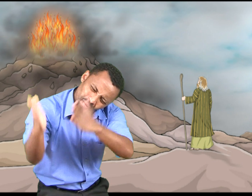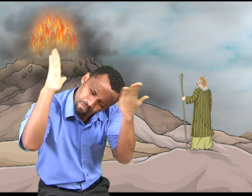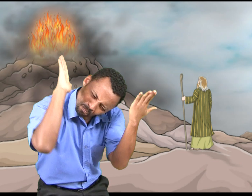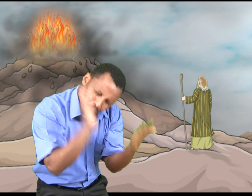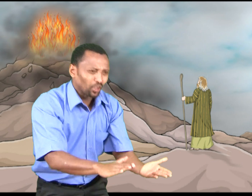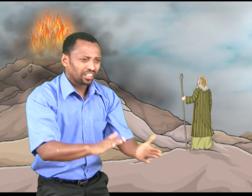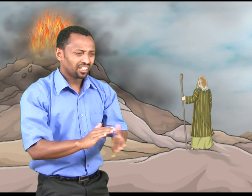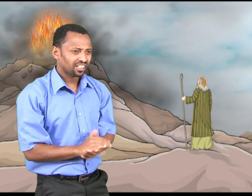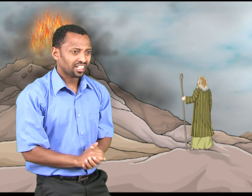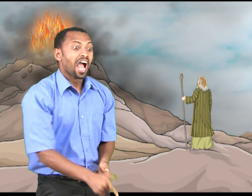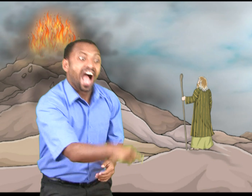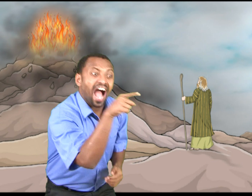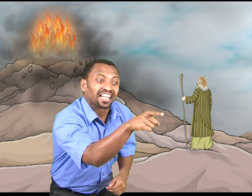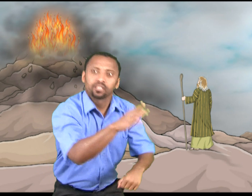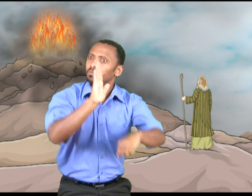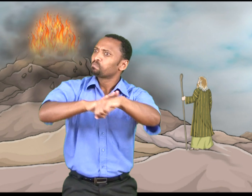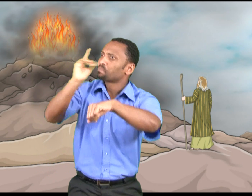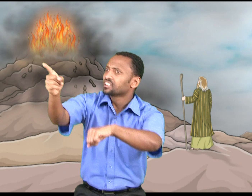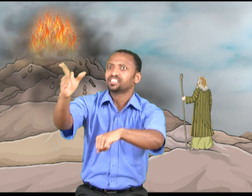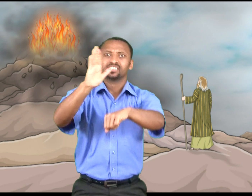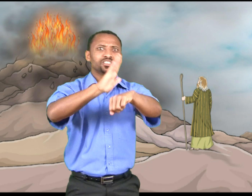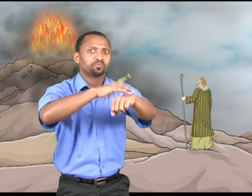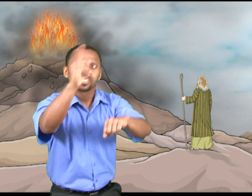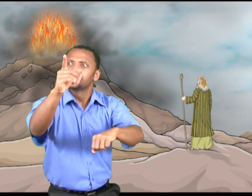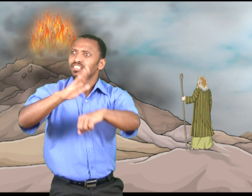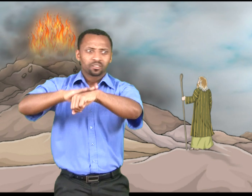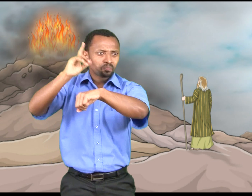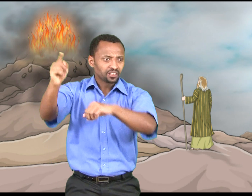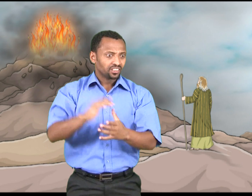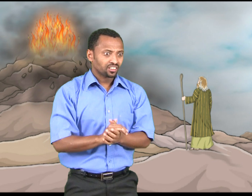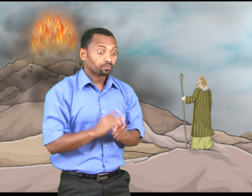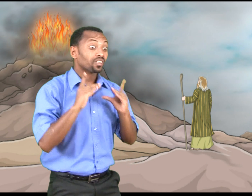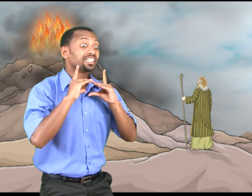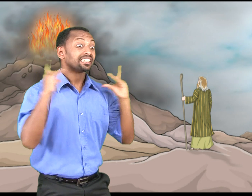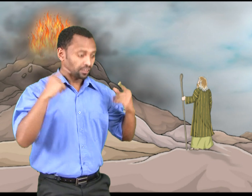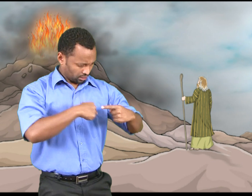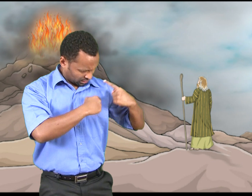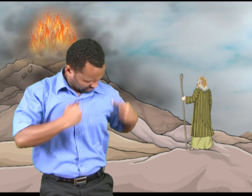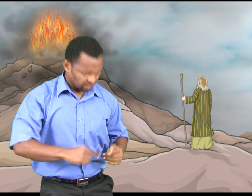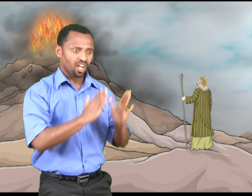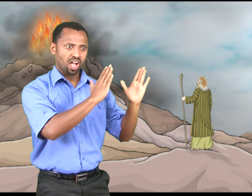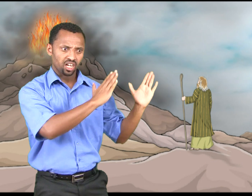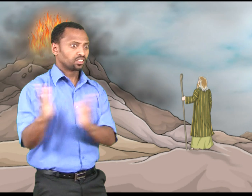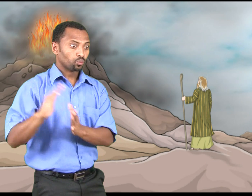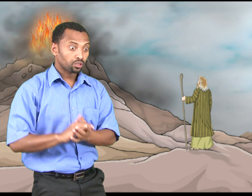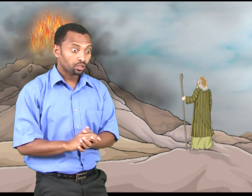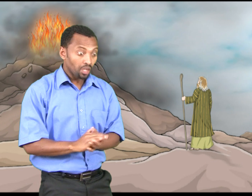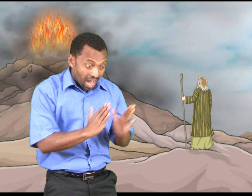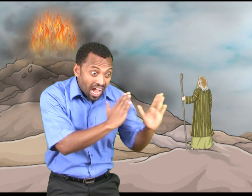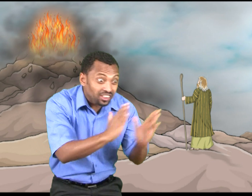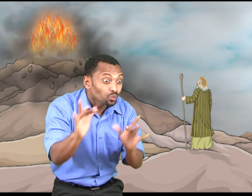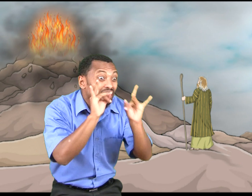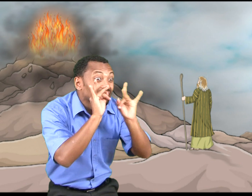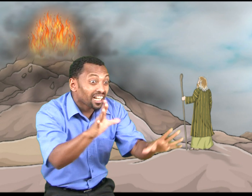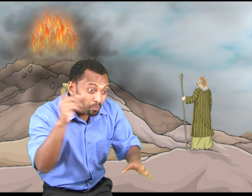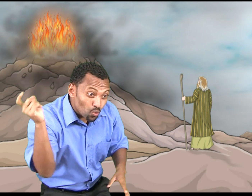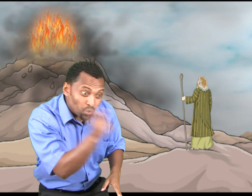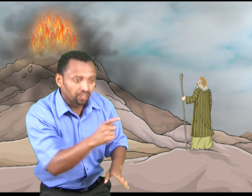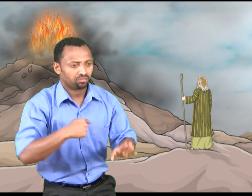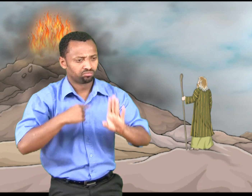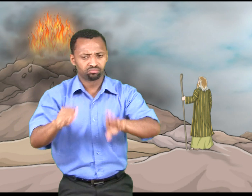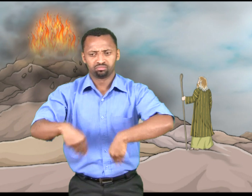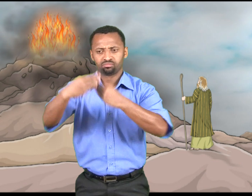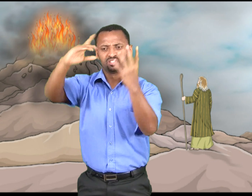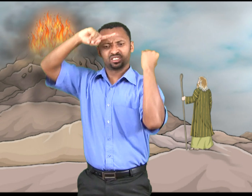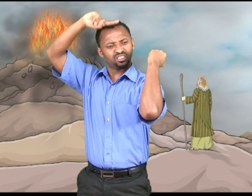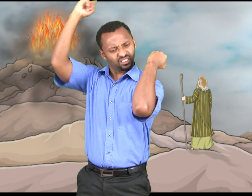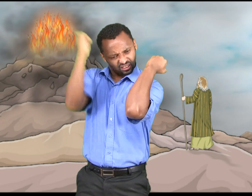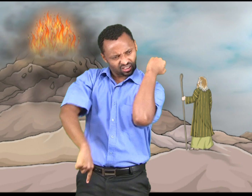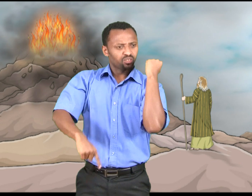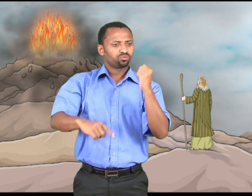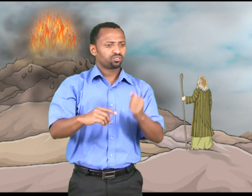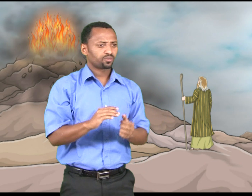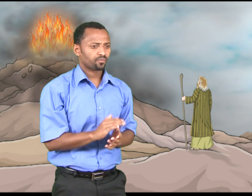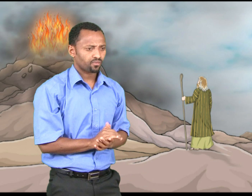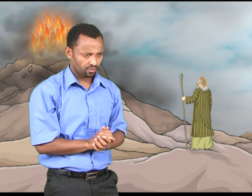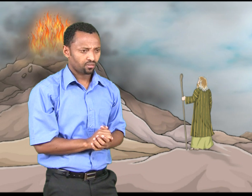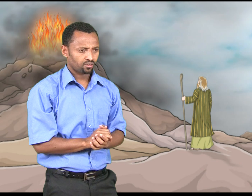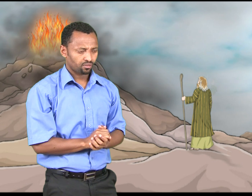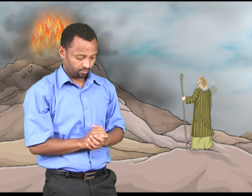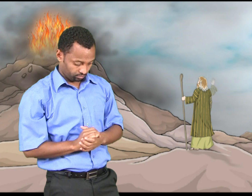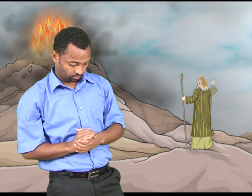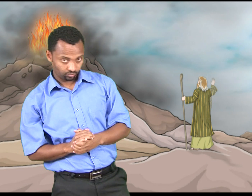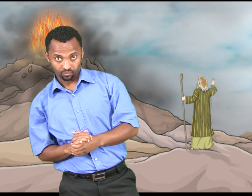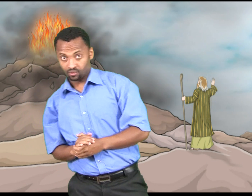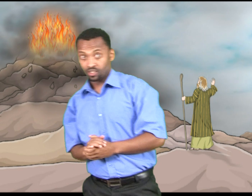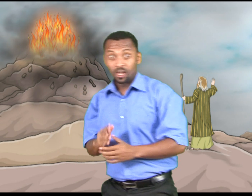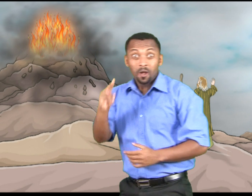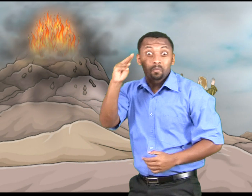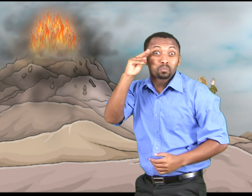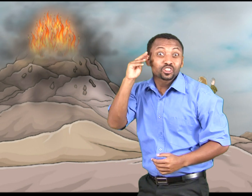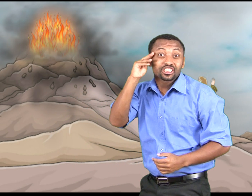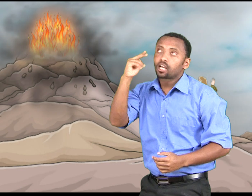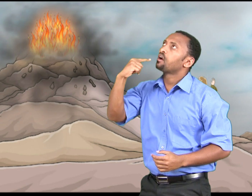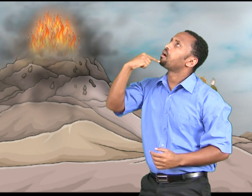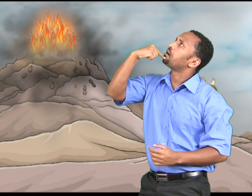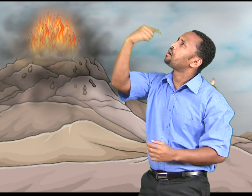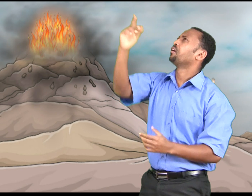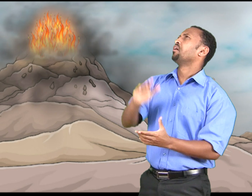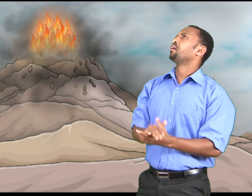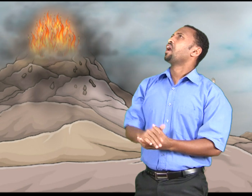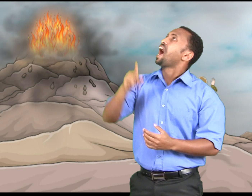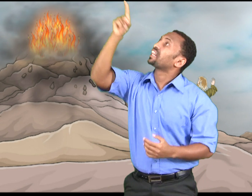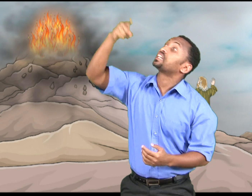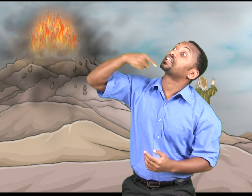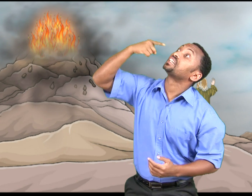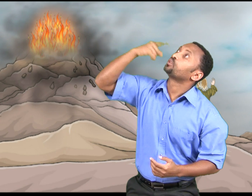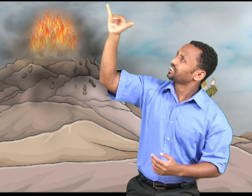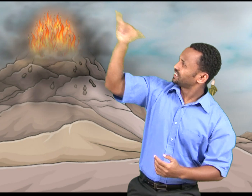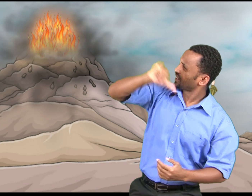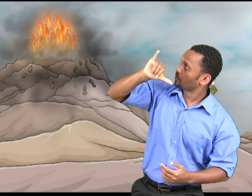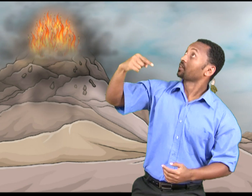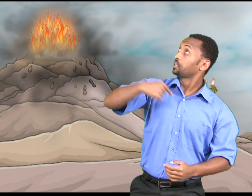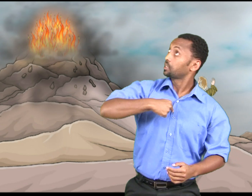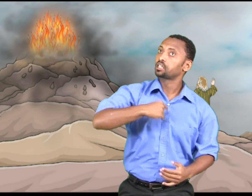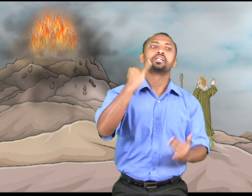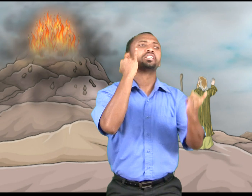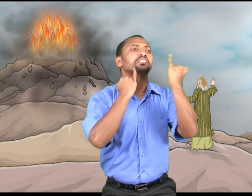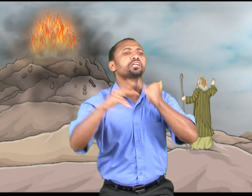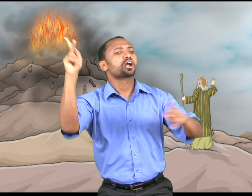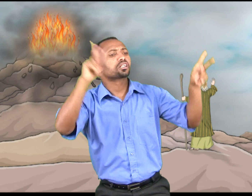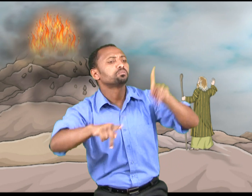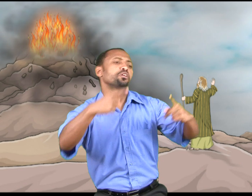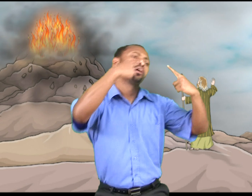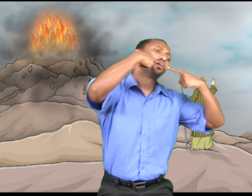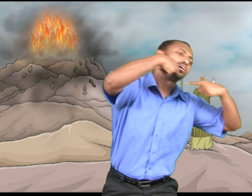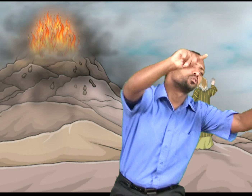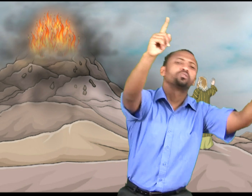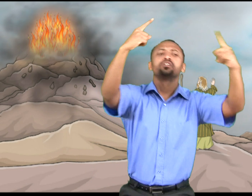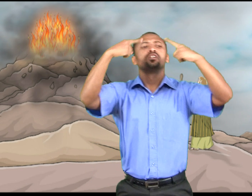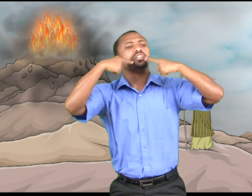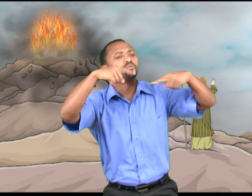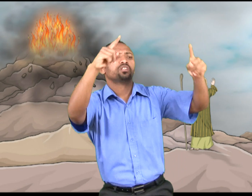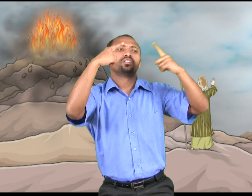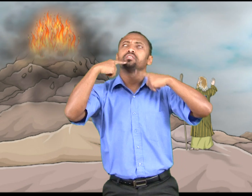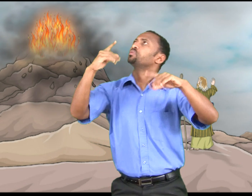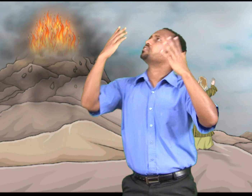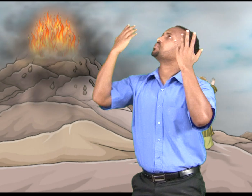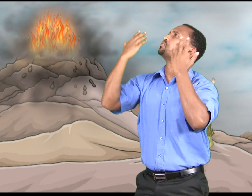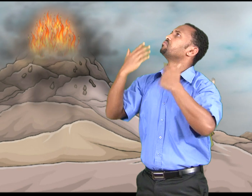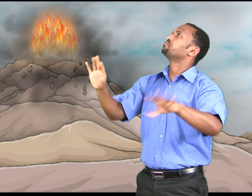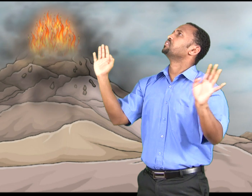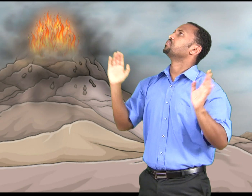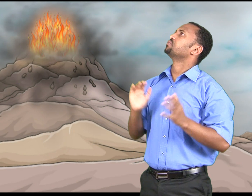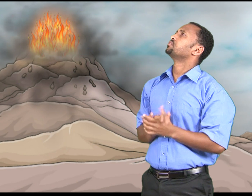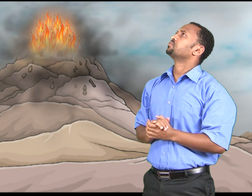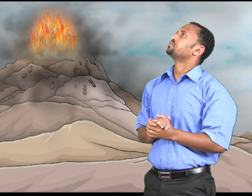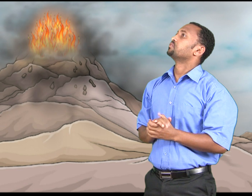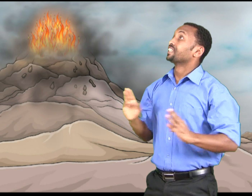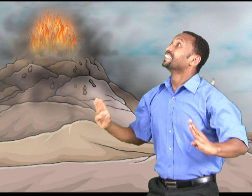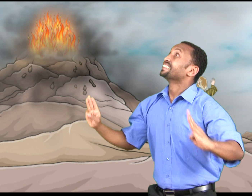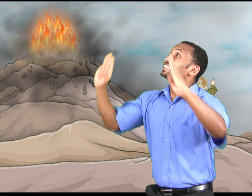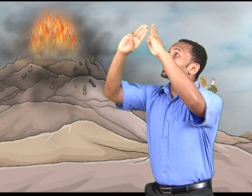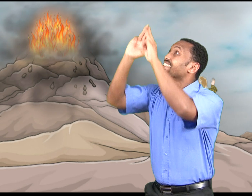Even the priests who approach the LORD must consecrate themselves, or the LORD will break out against them.”